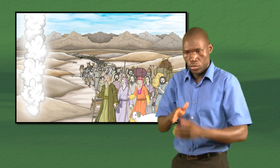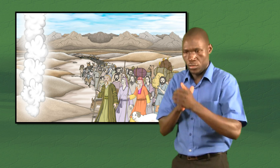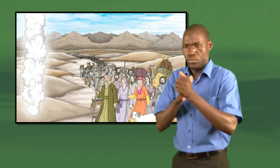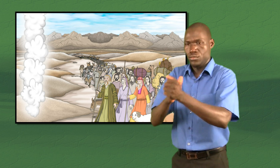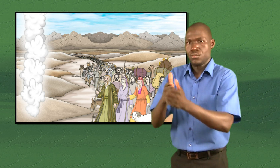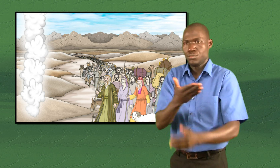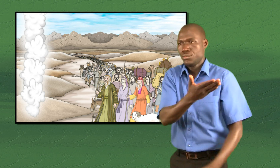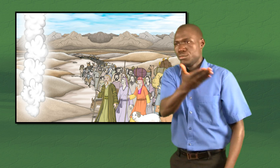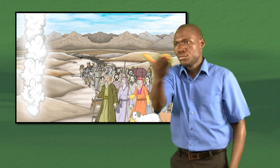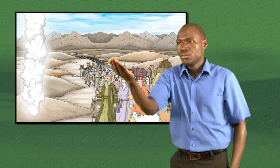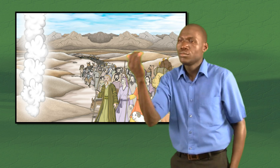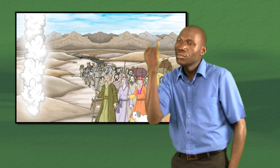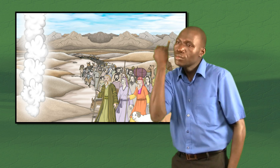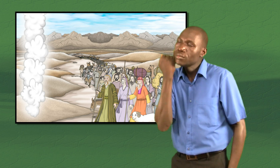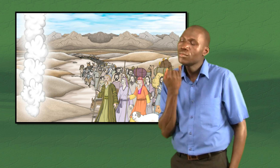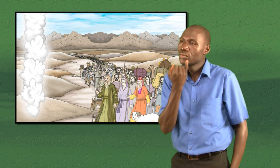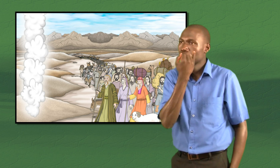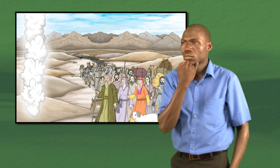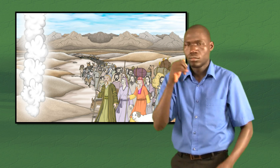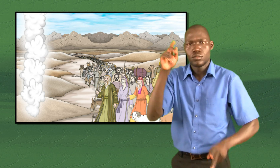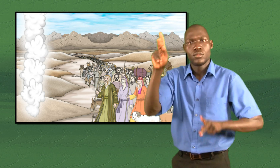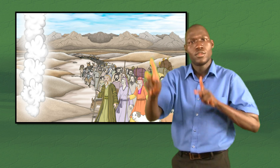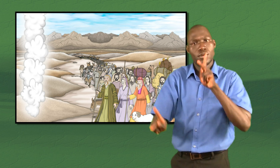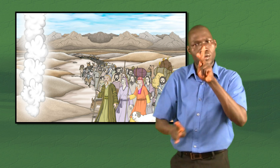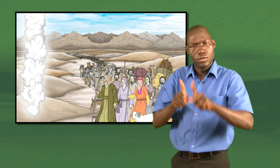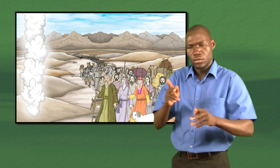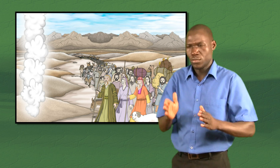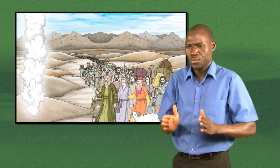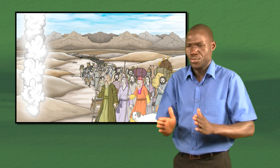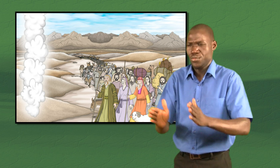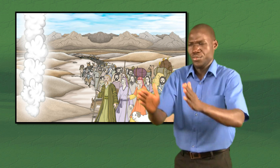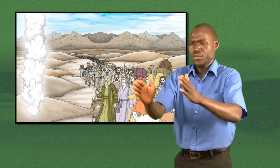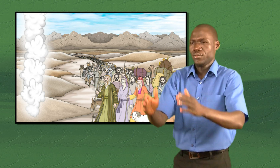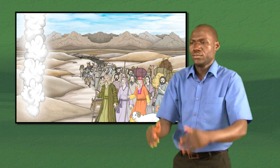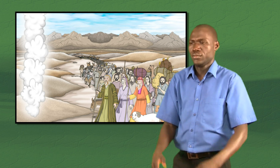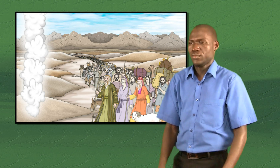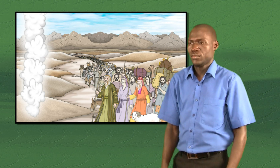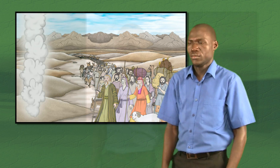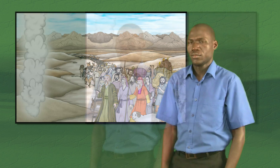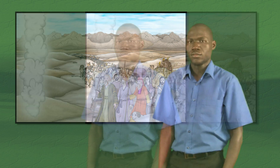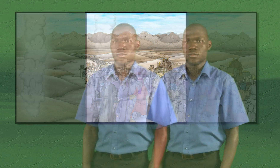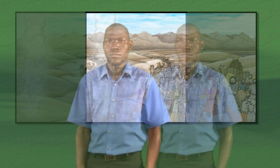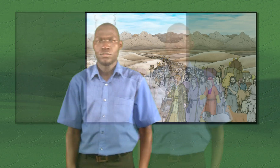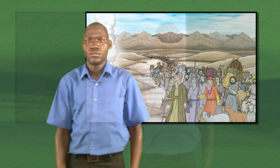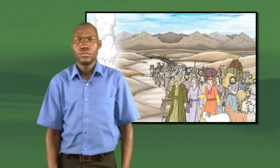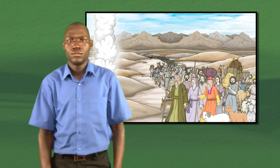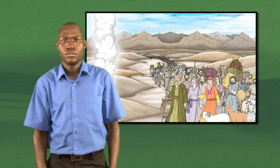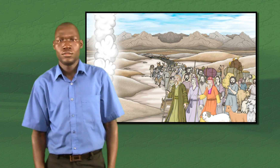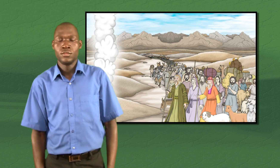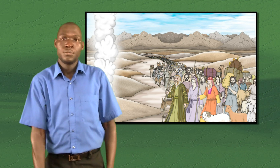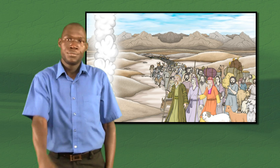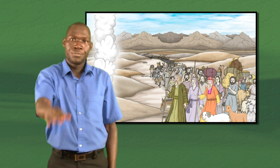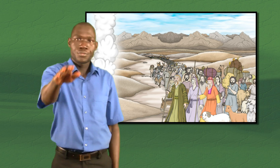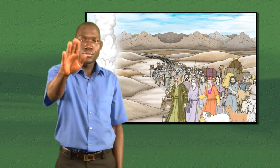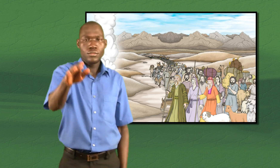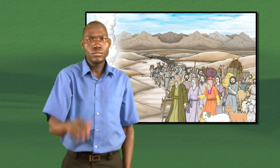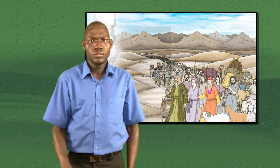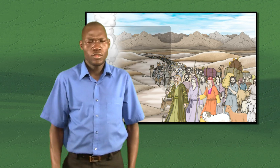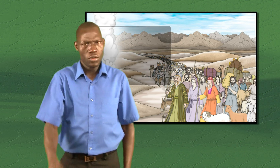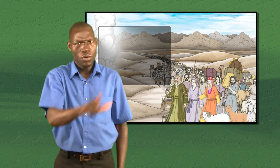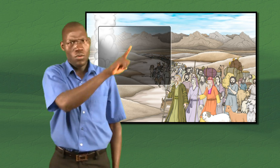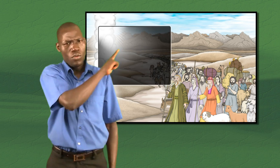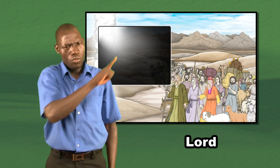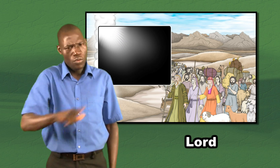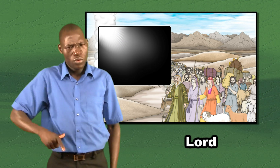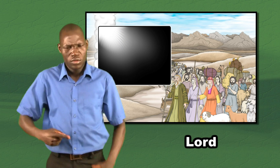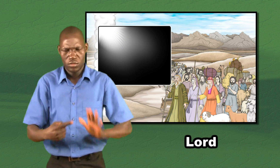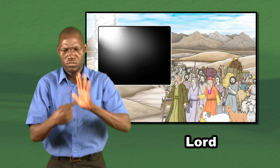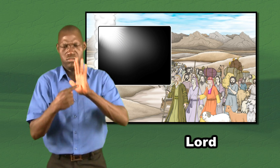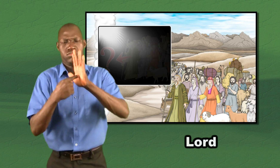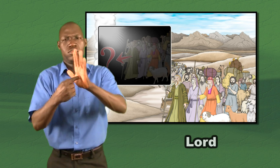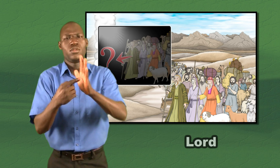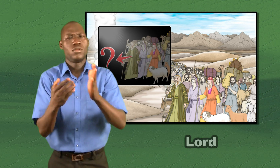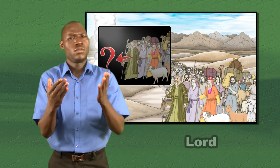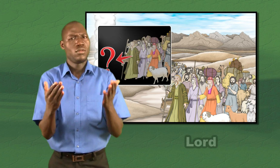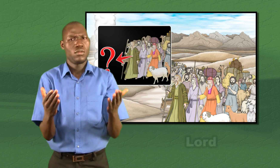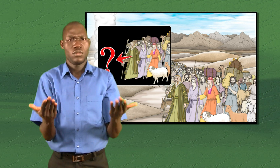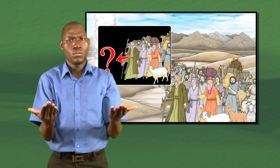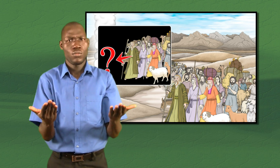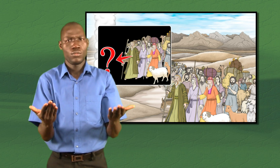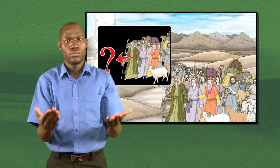They set out from Succoth and camped at Etham on the edge of the wilderness.